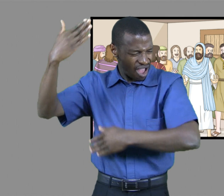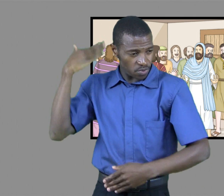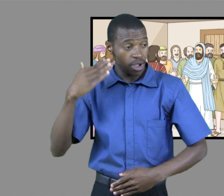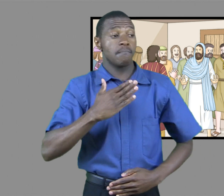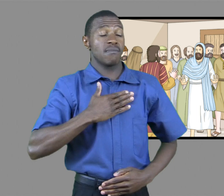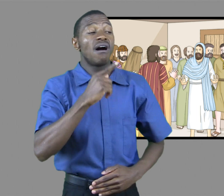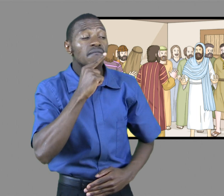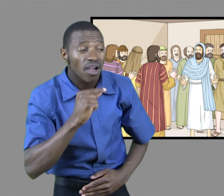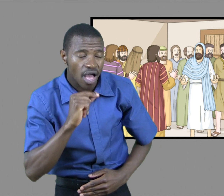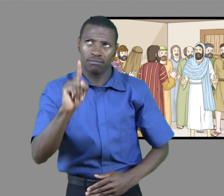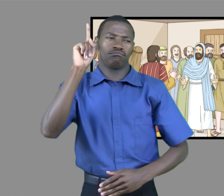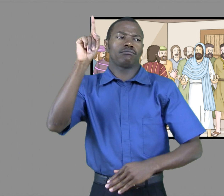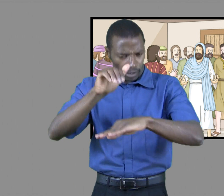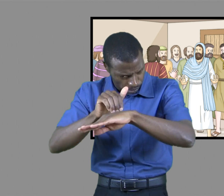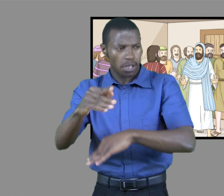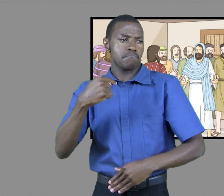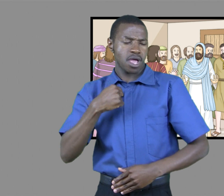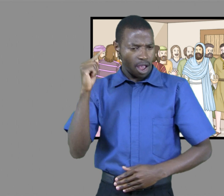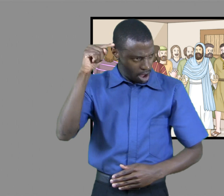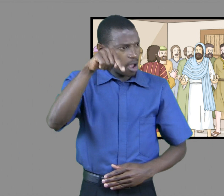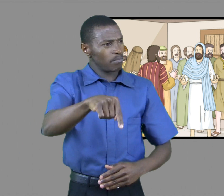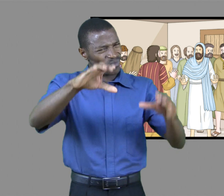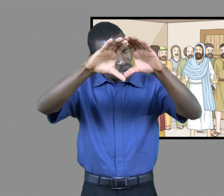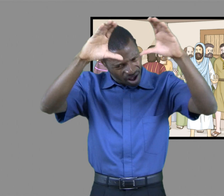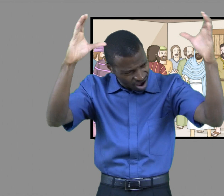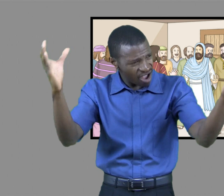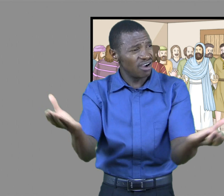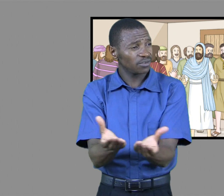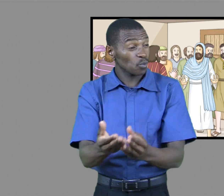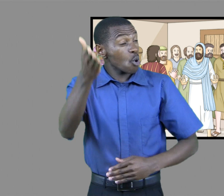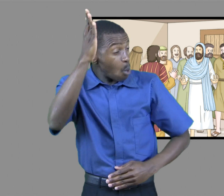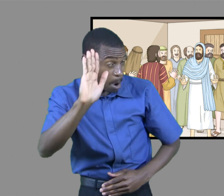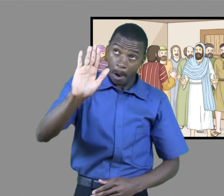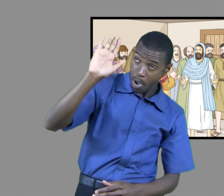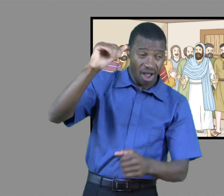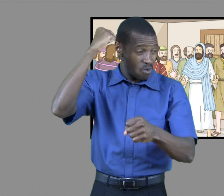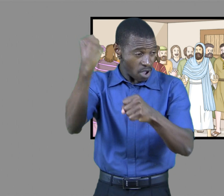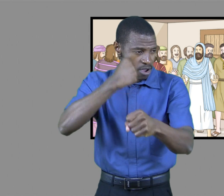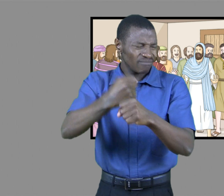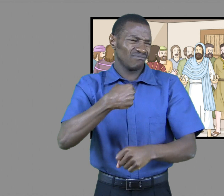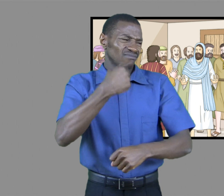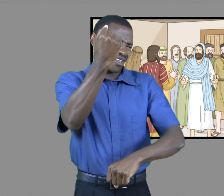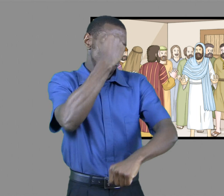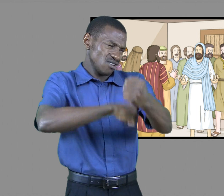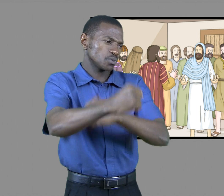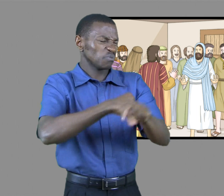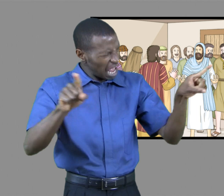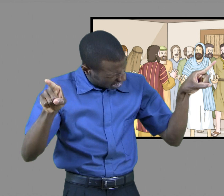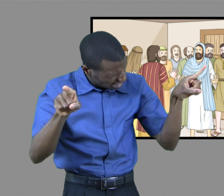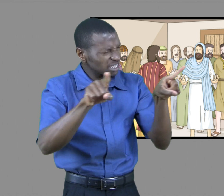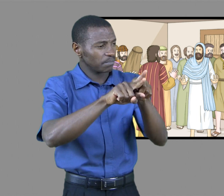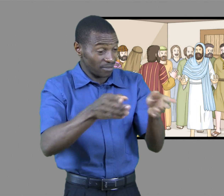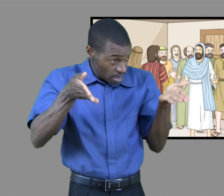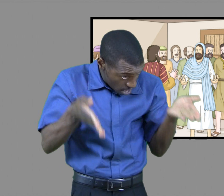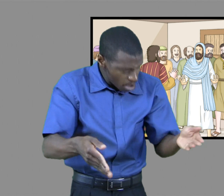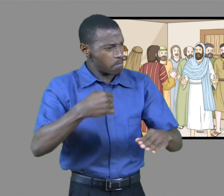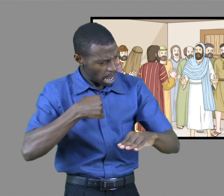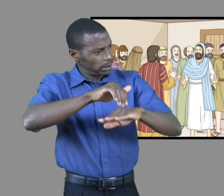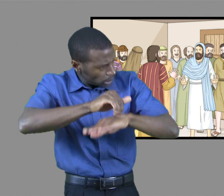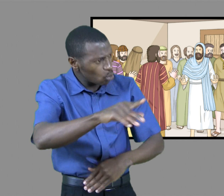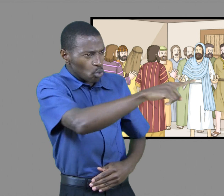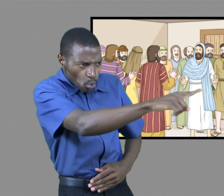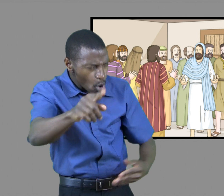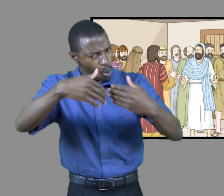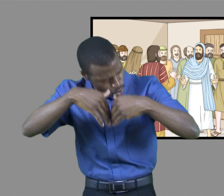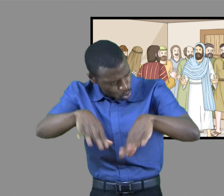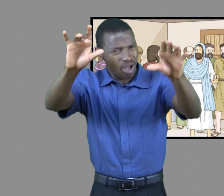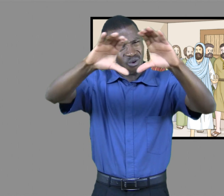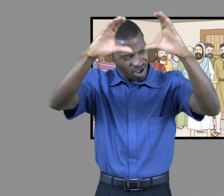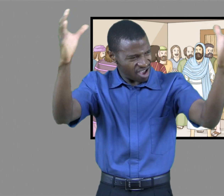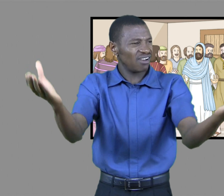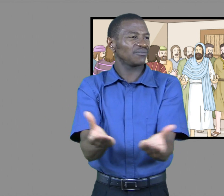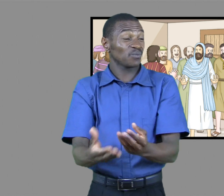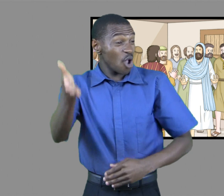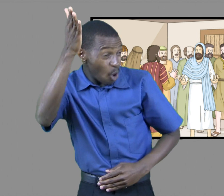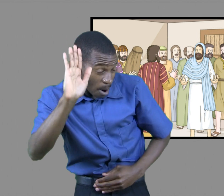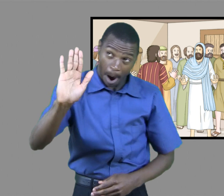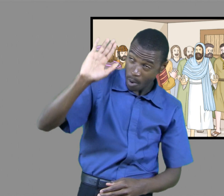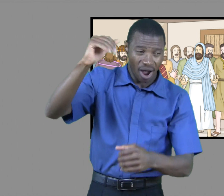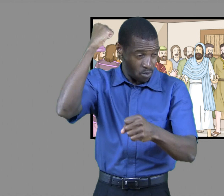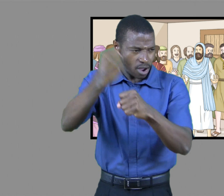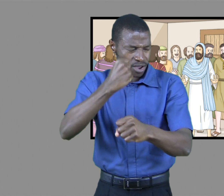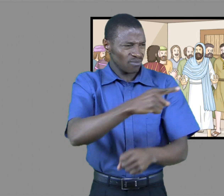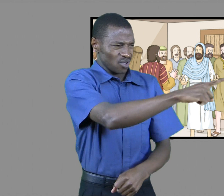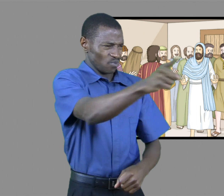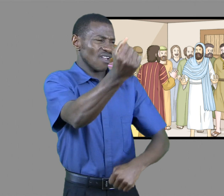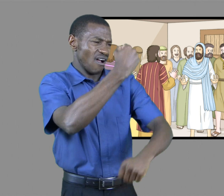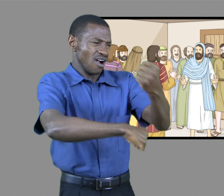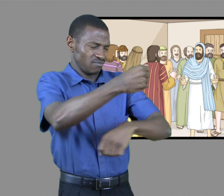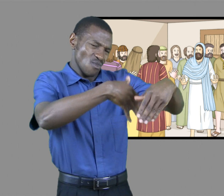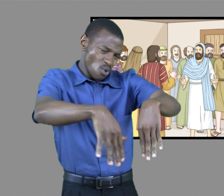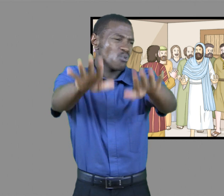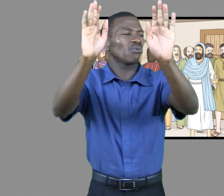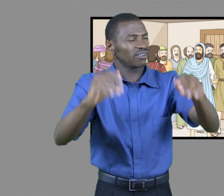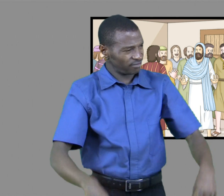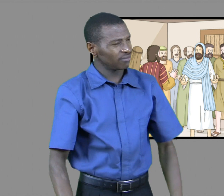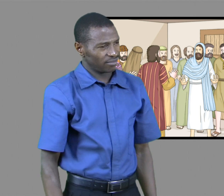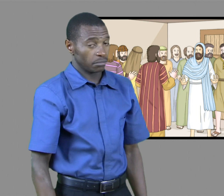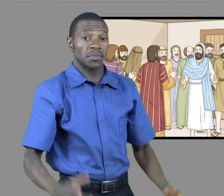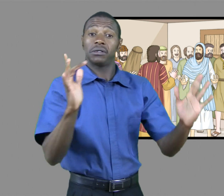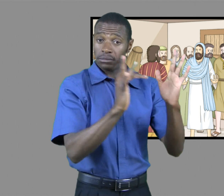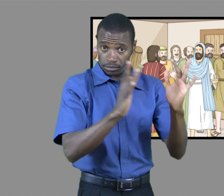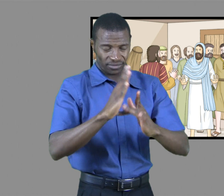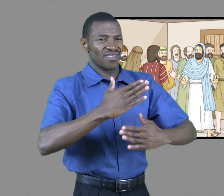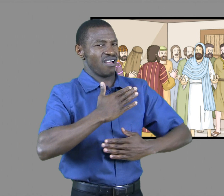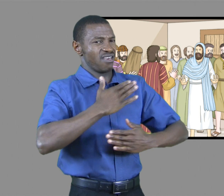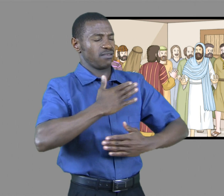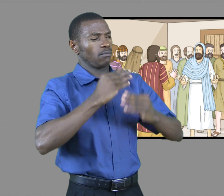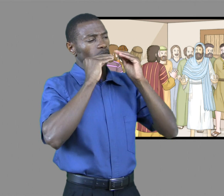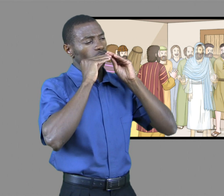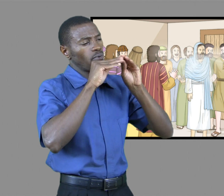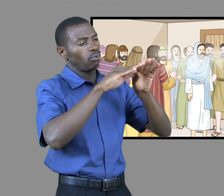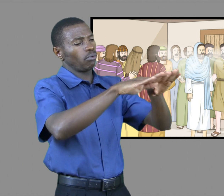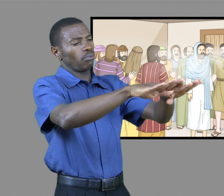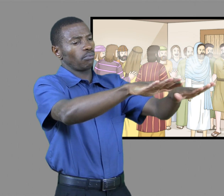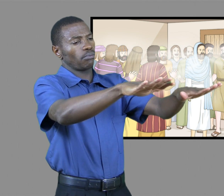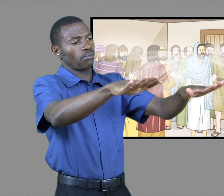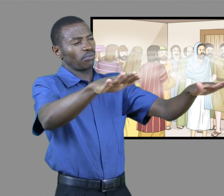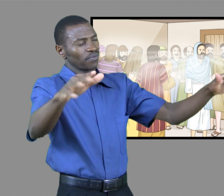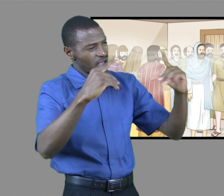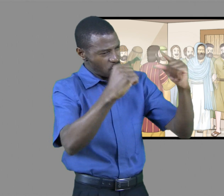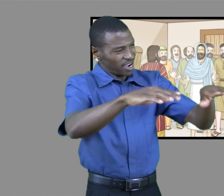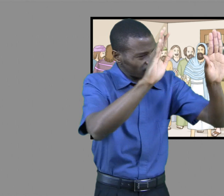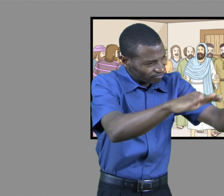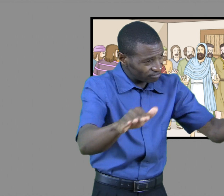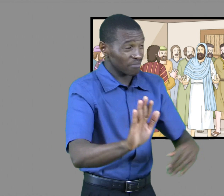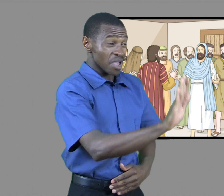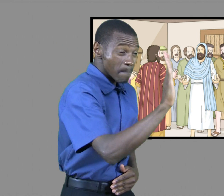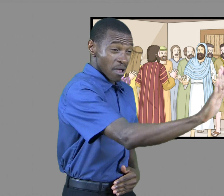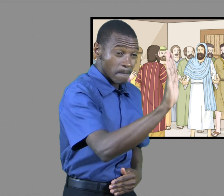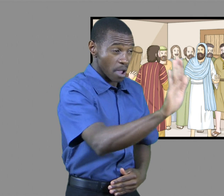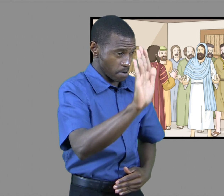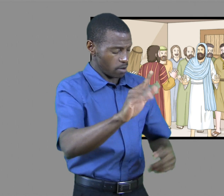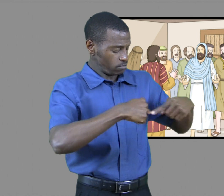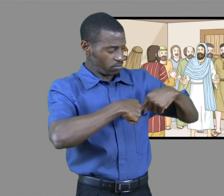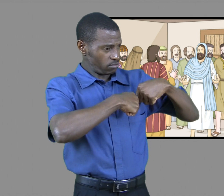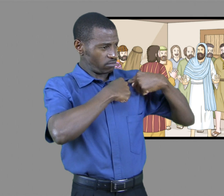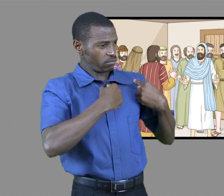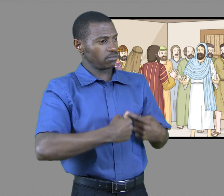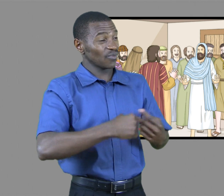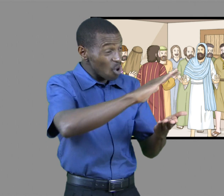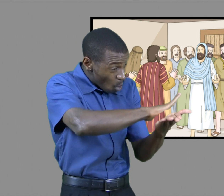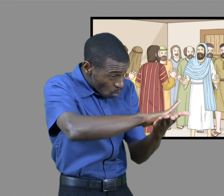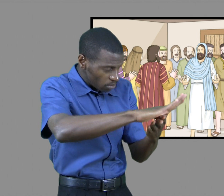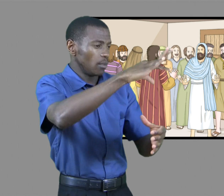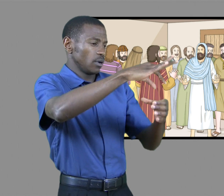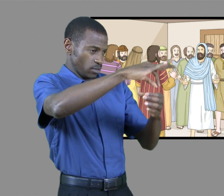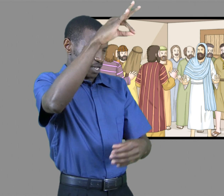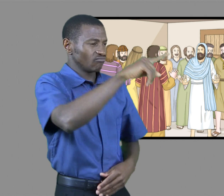Again Jesus said to them, “Peace be with you. As the Father has sent Me, so also I am sending you.”